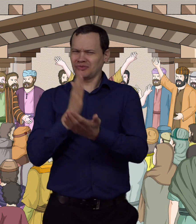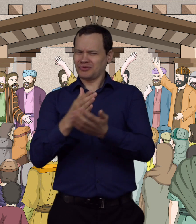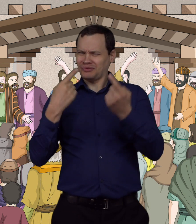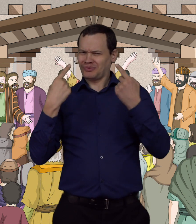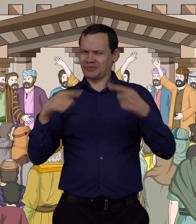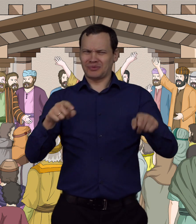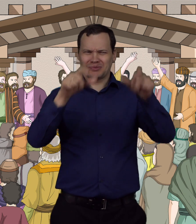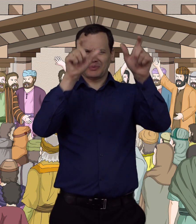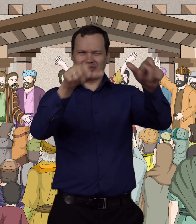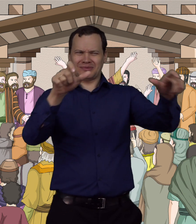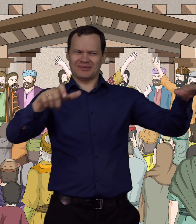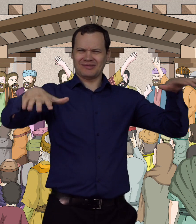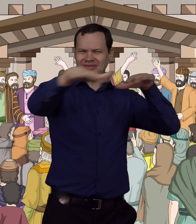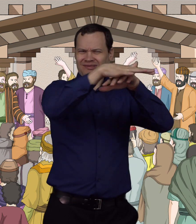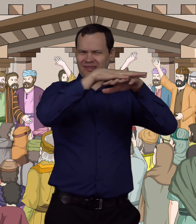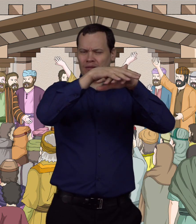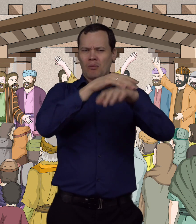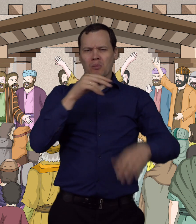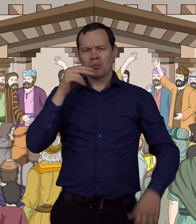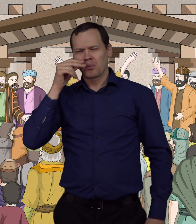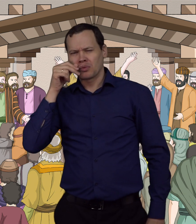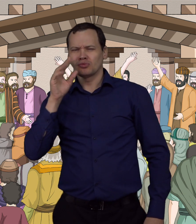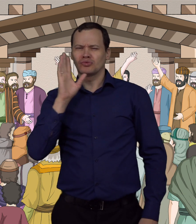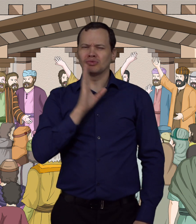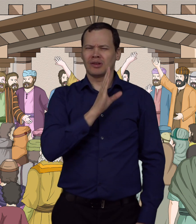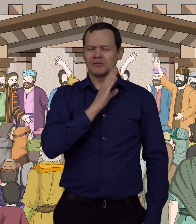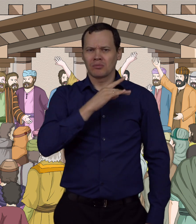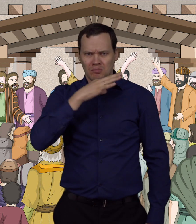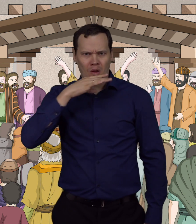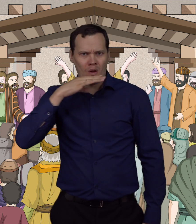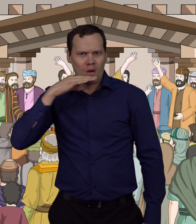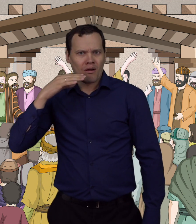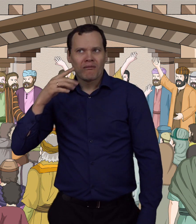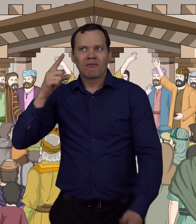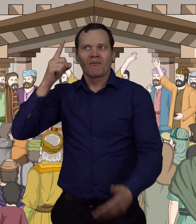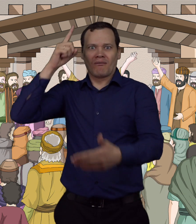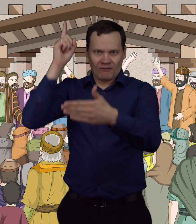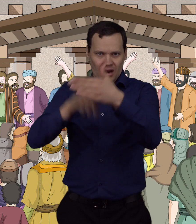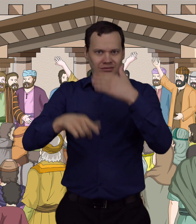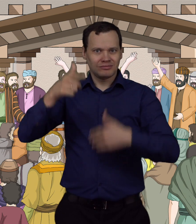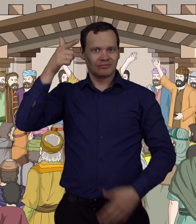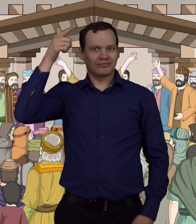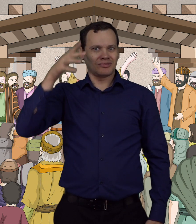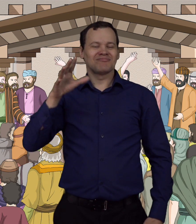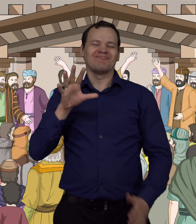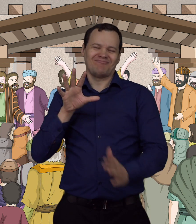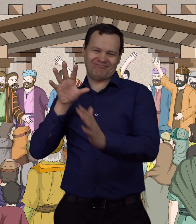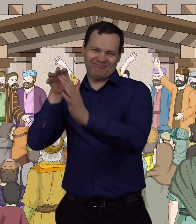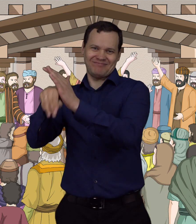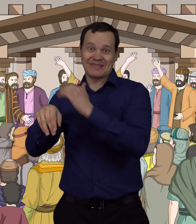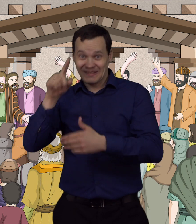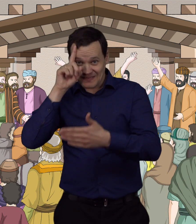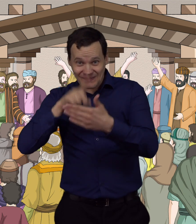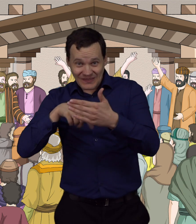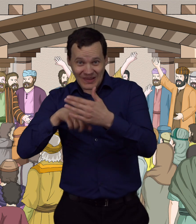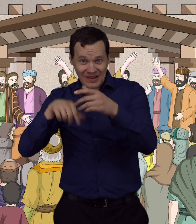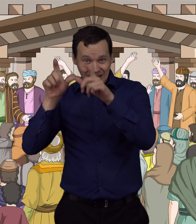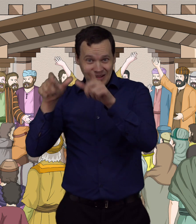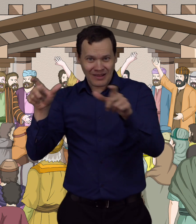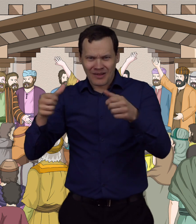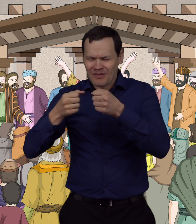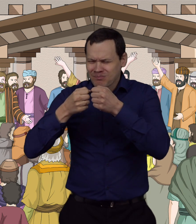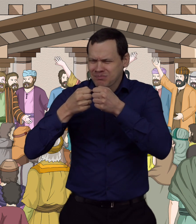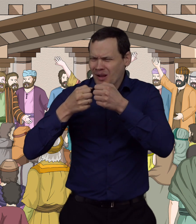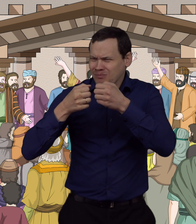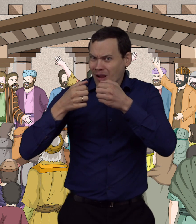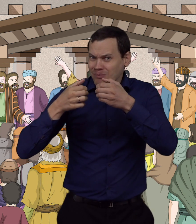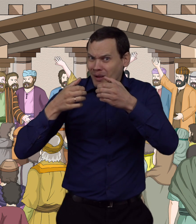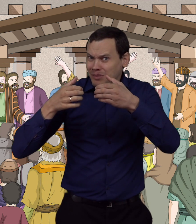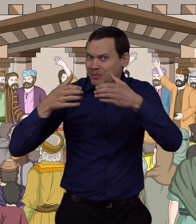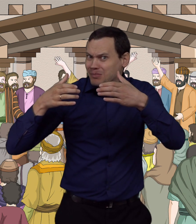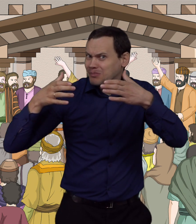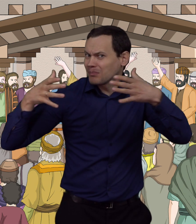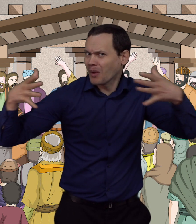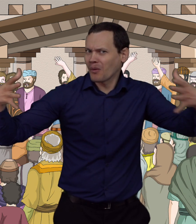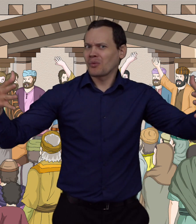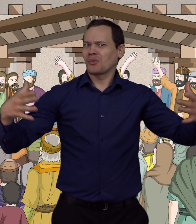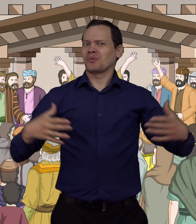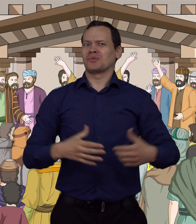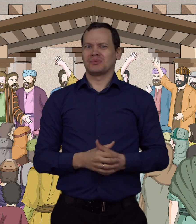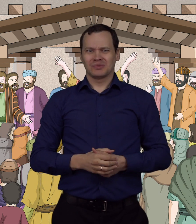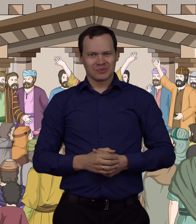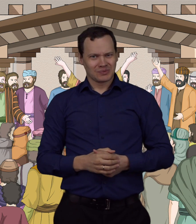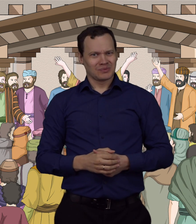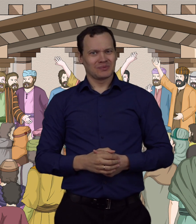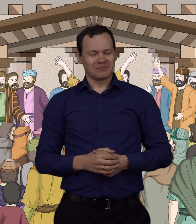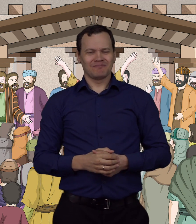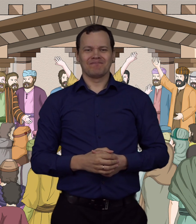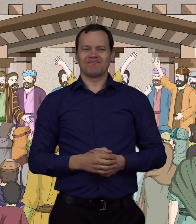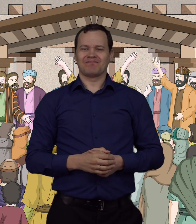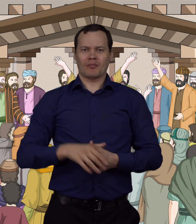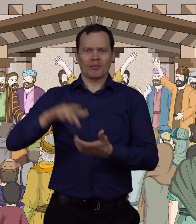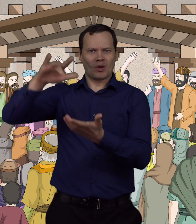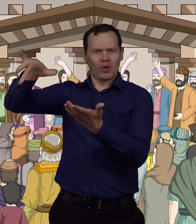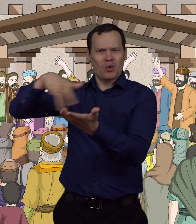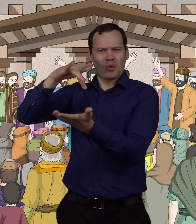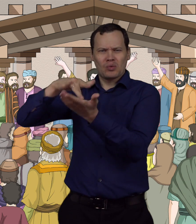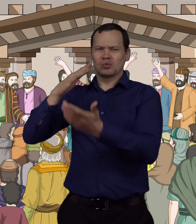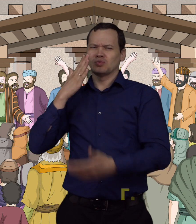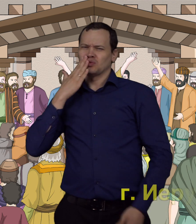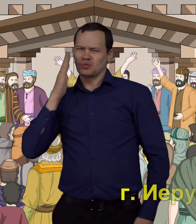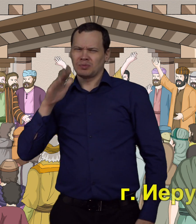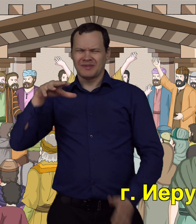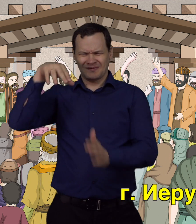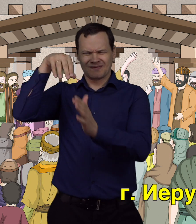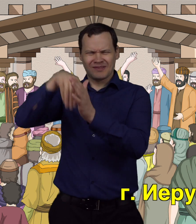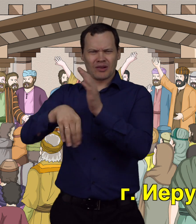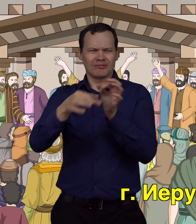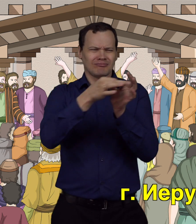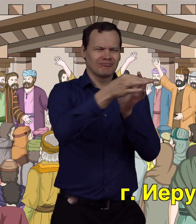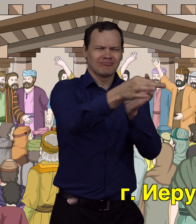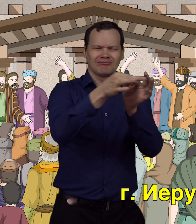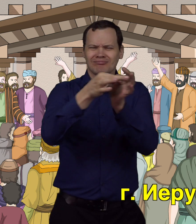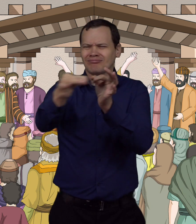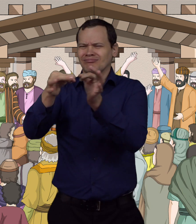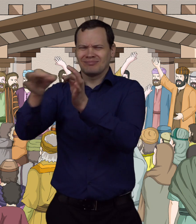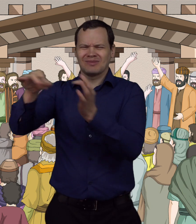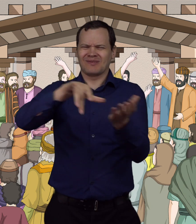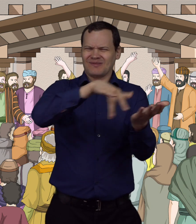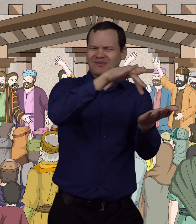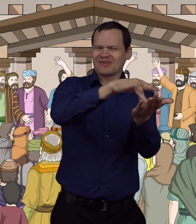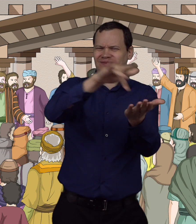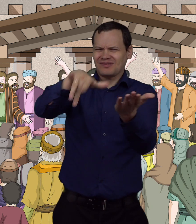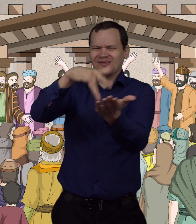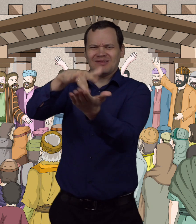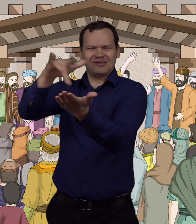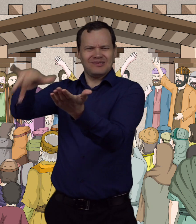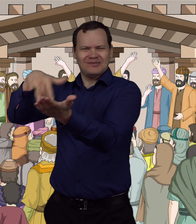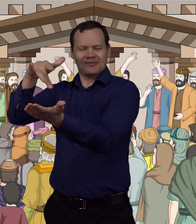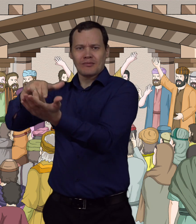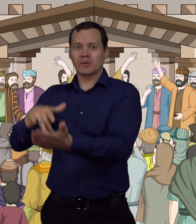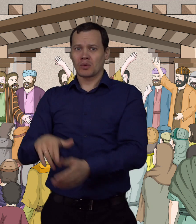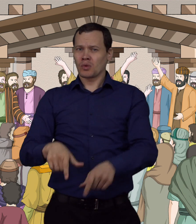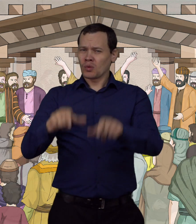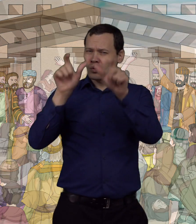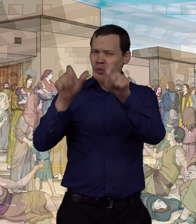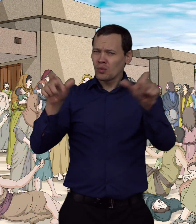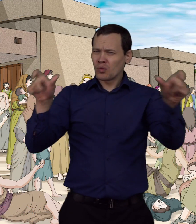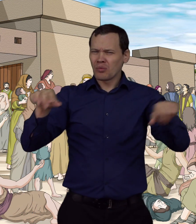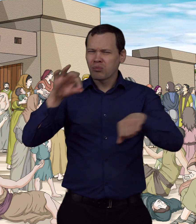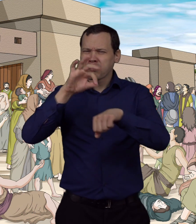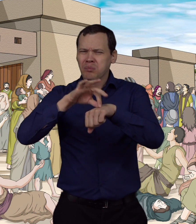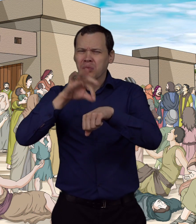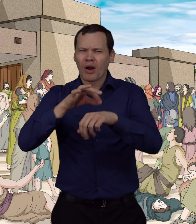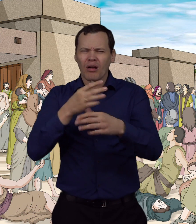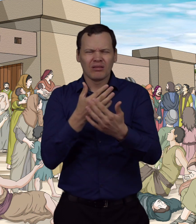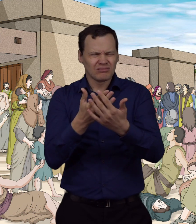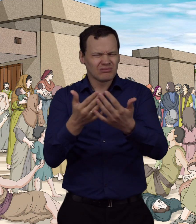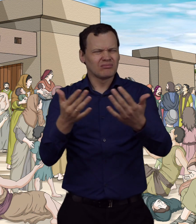Yet more and more believers were brought to the Lord—large numbers of both men and women.